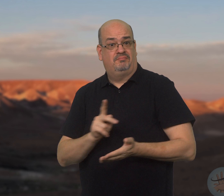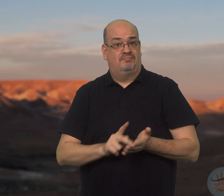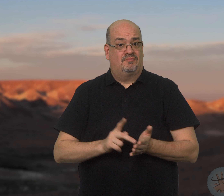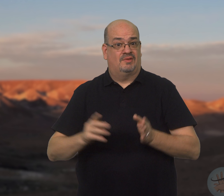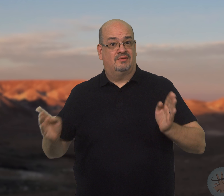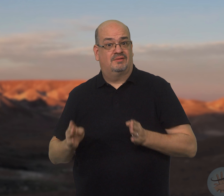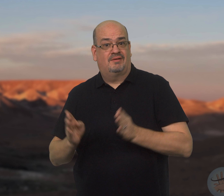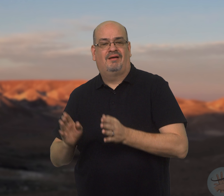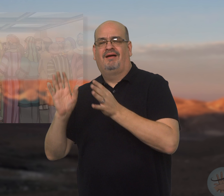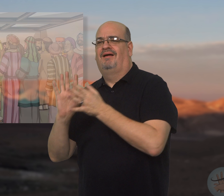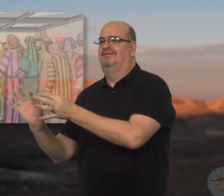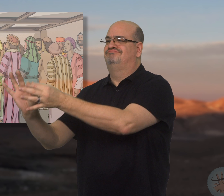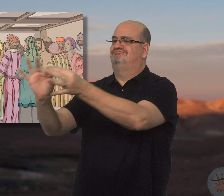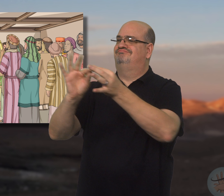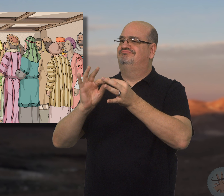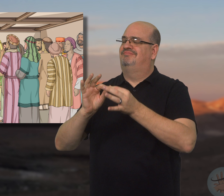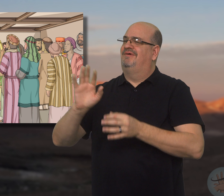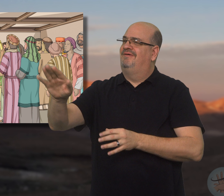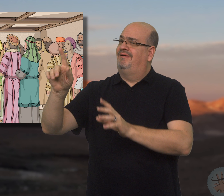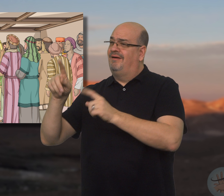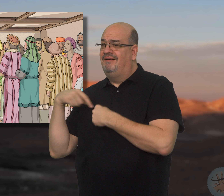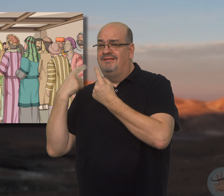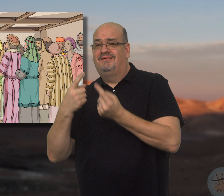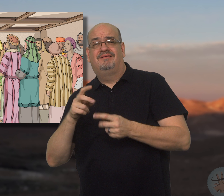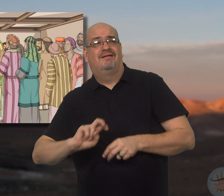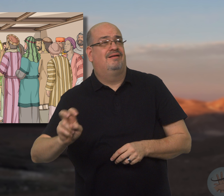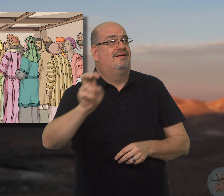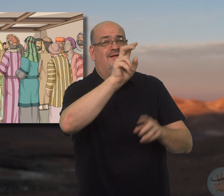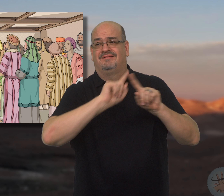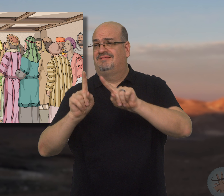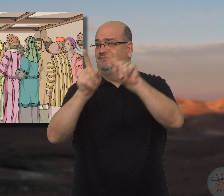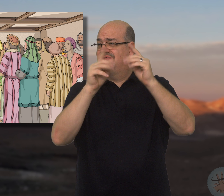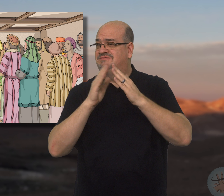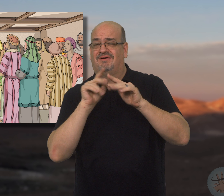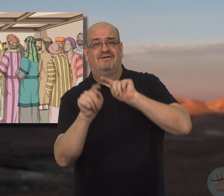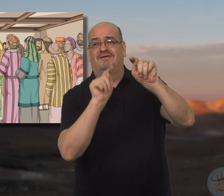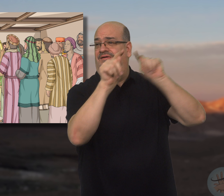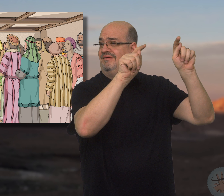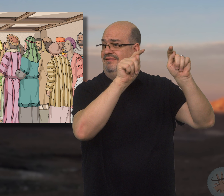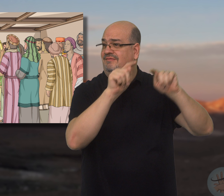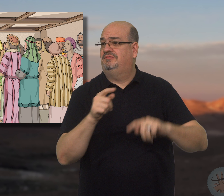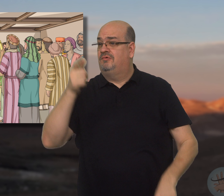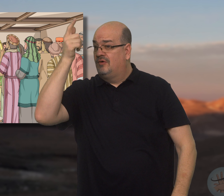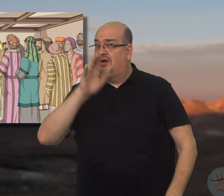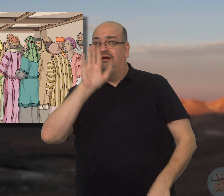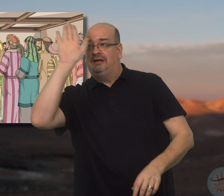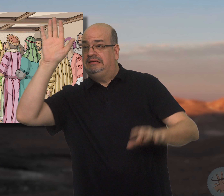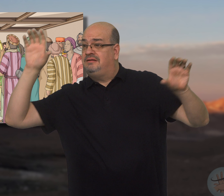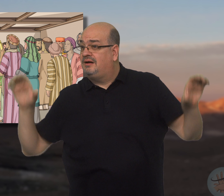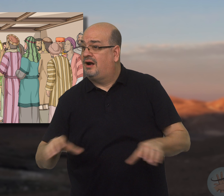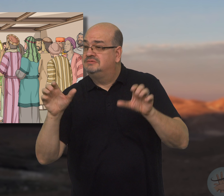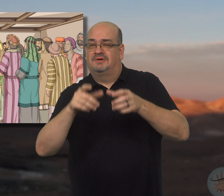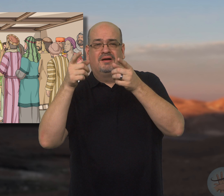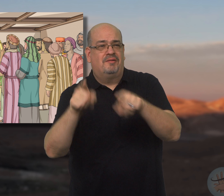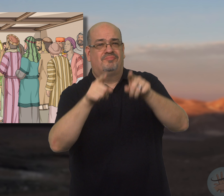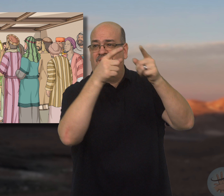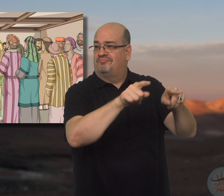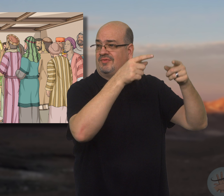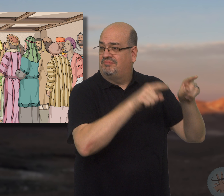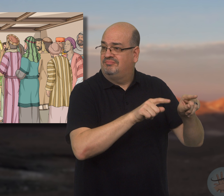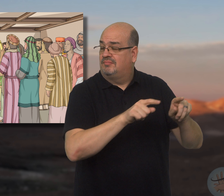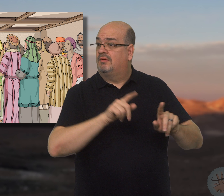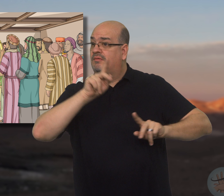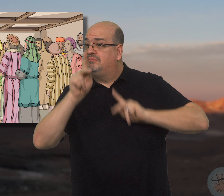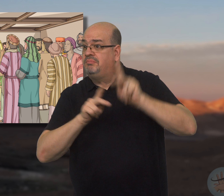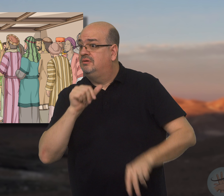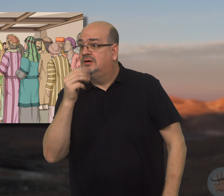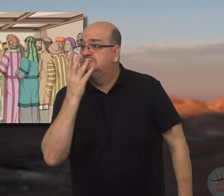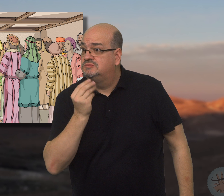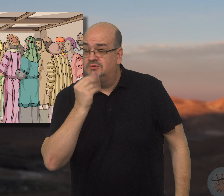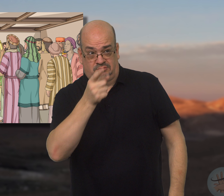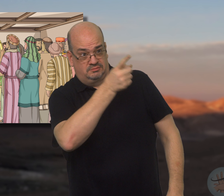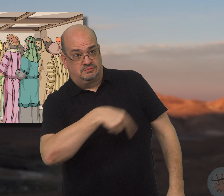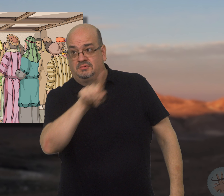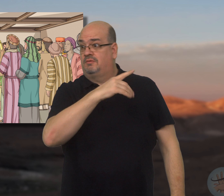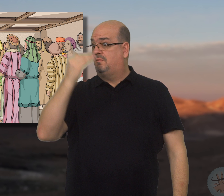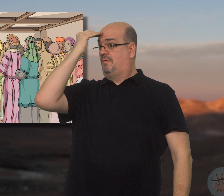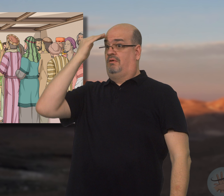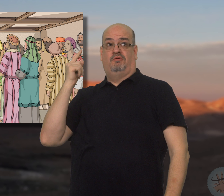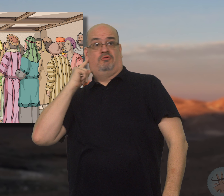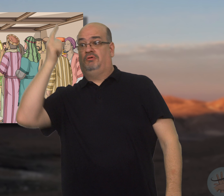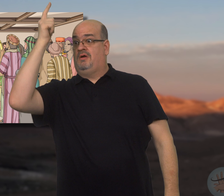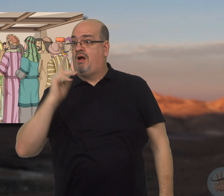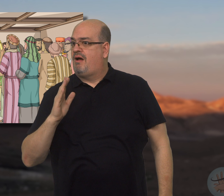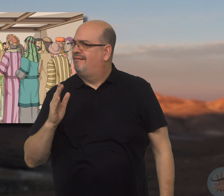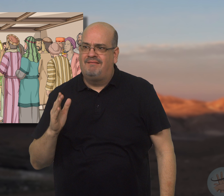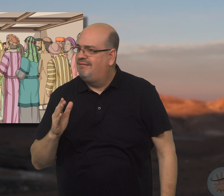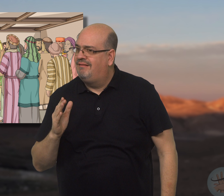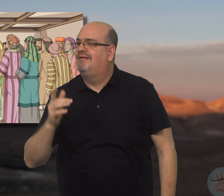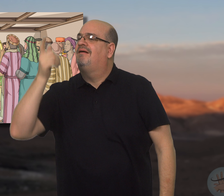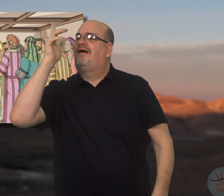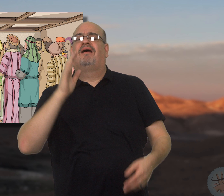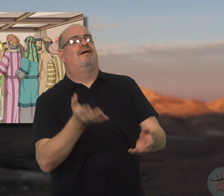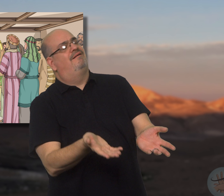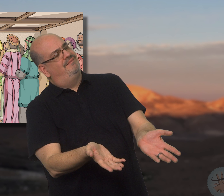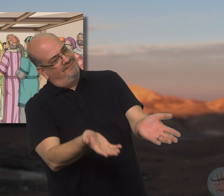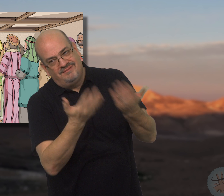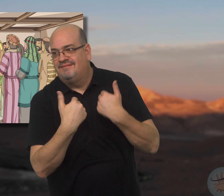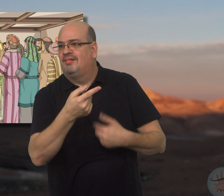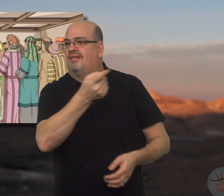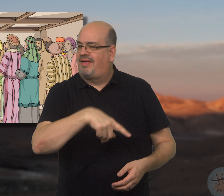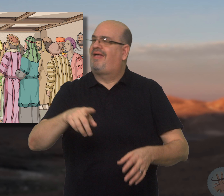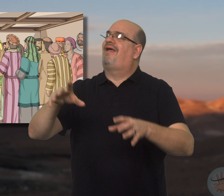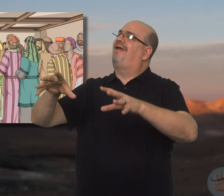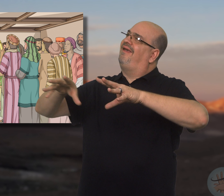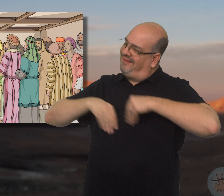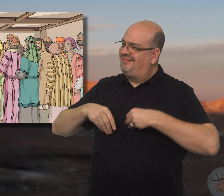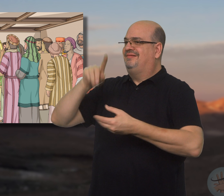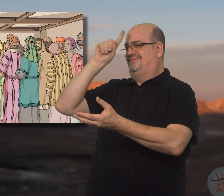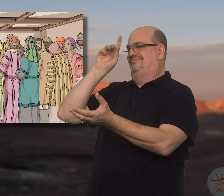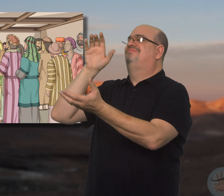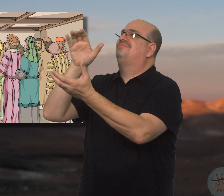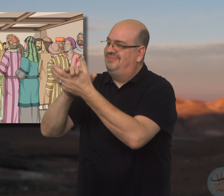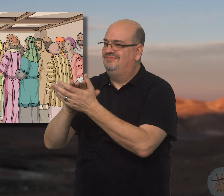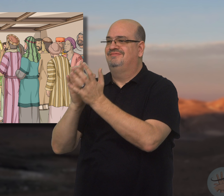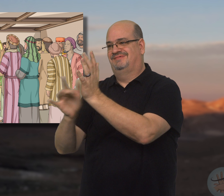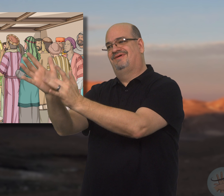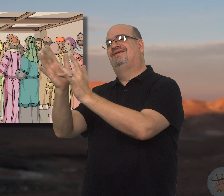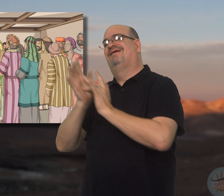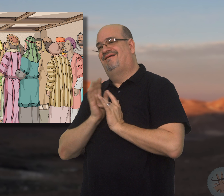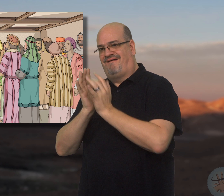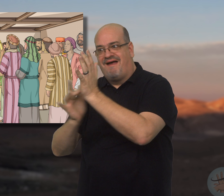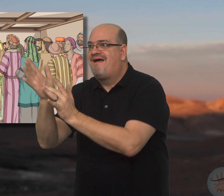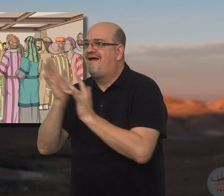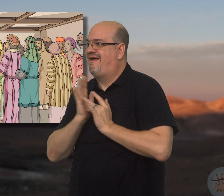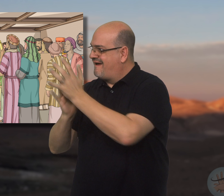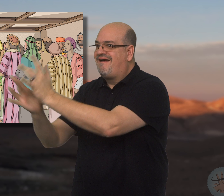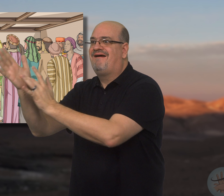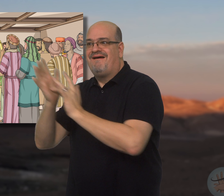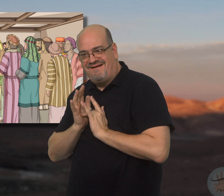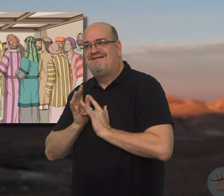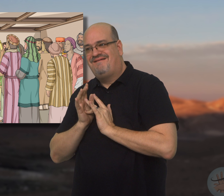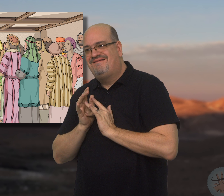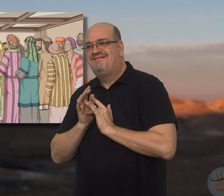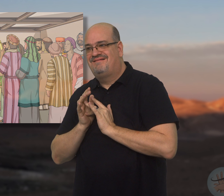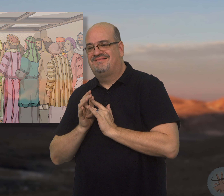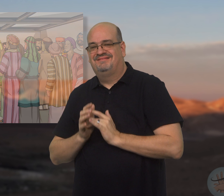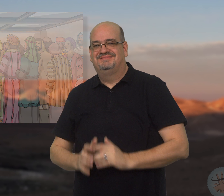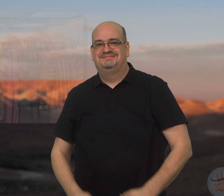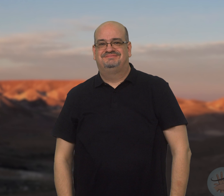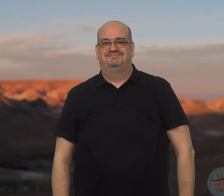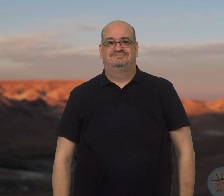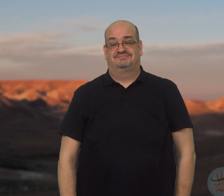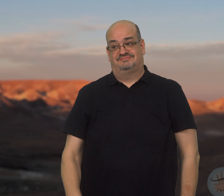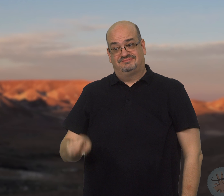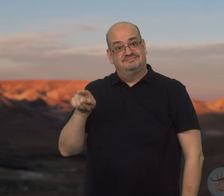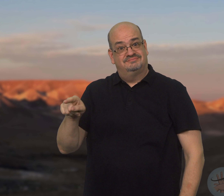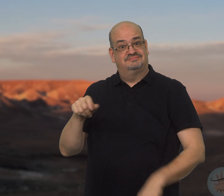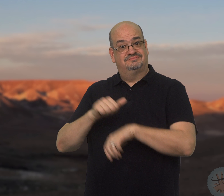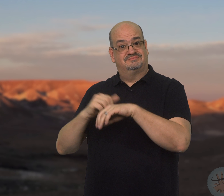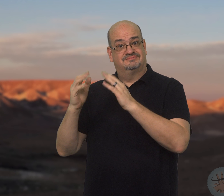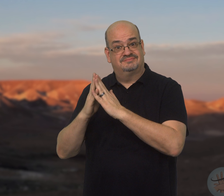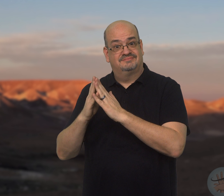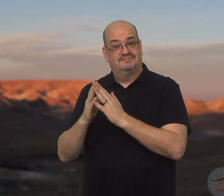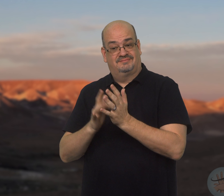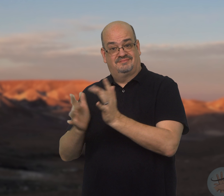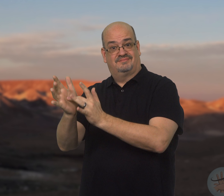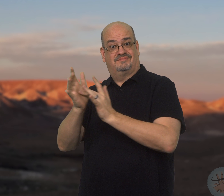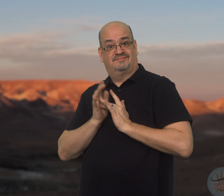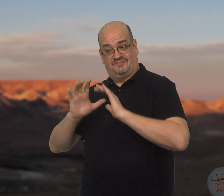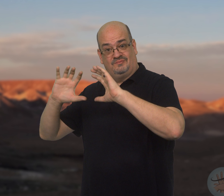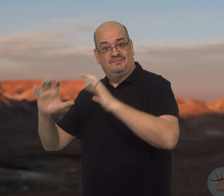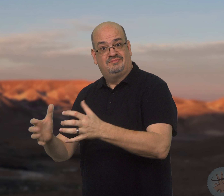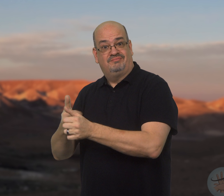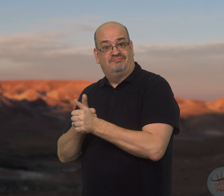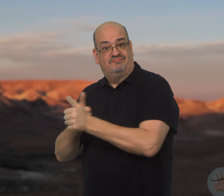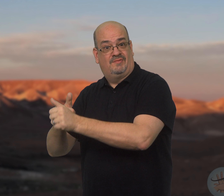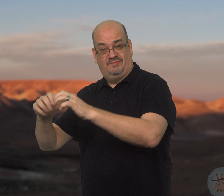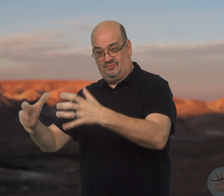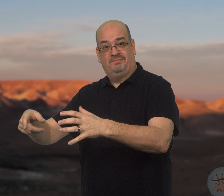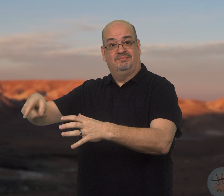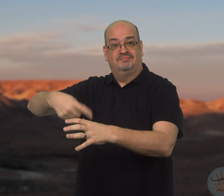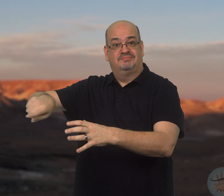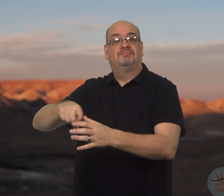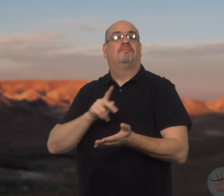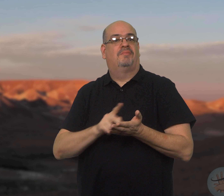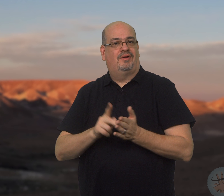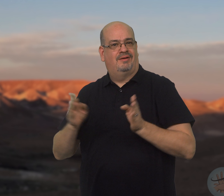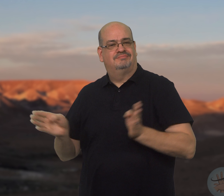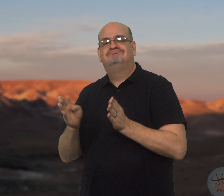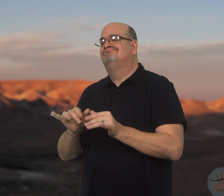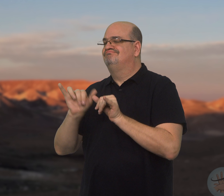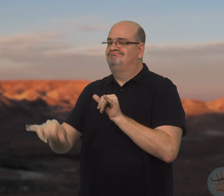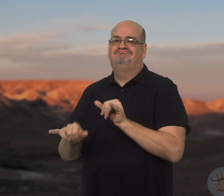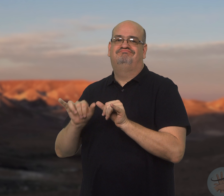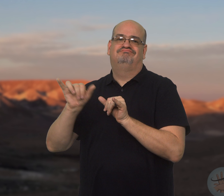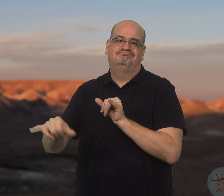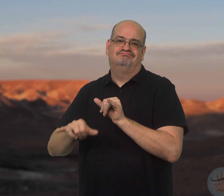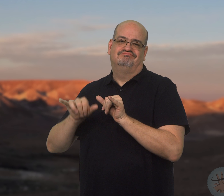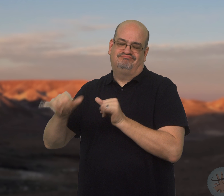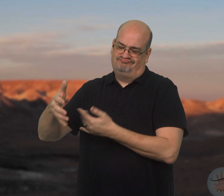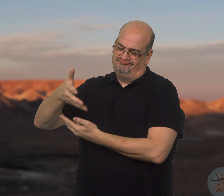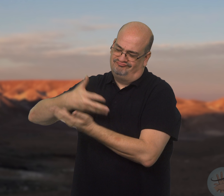When they arrived, they gathered the church together and reported all that God had done through them, and how He had opened the door of faith to the Gentiles.